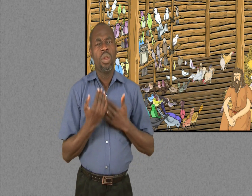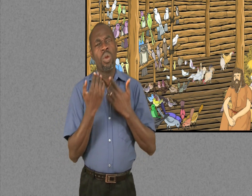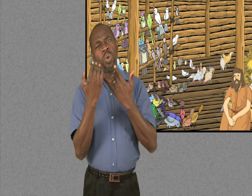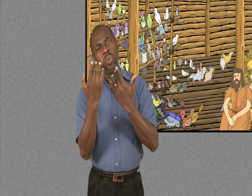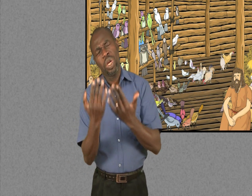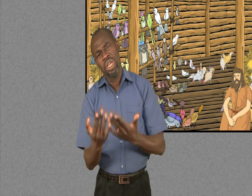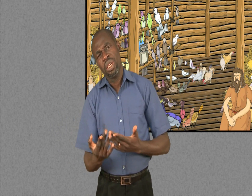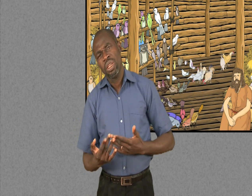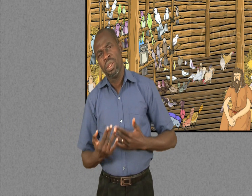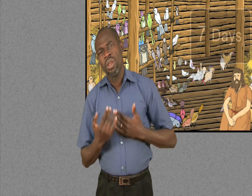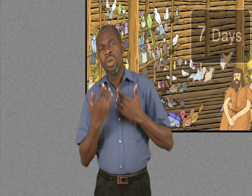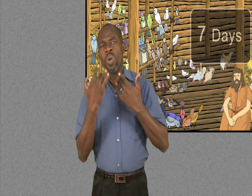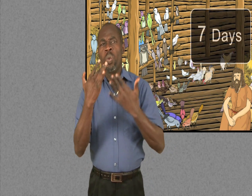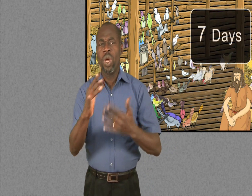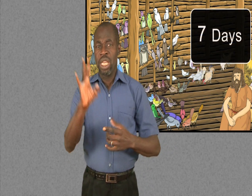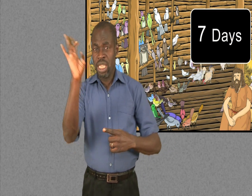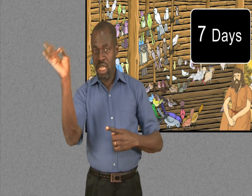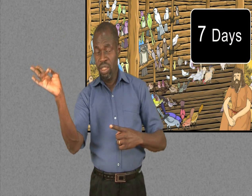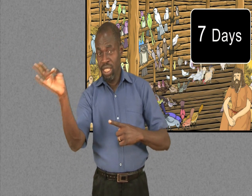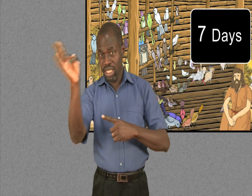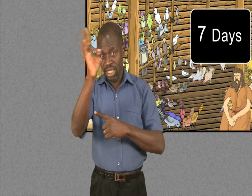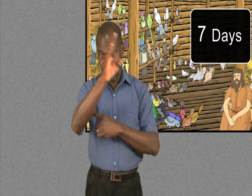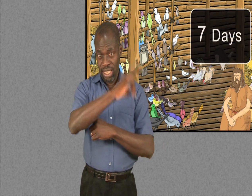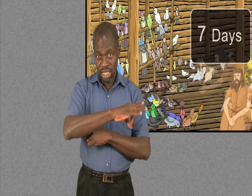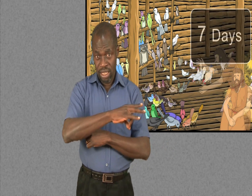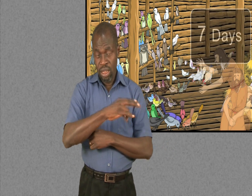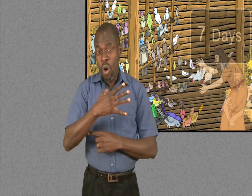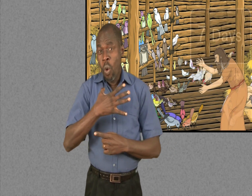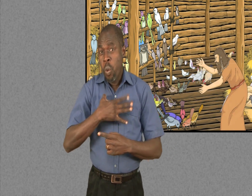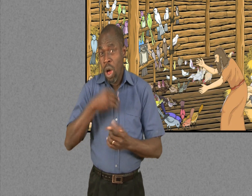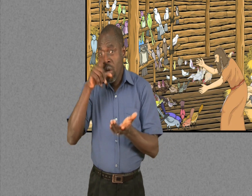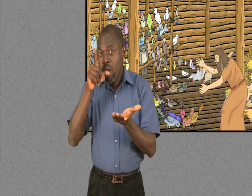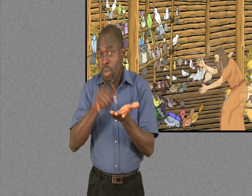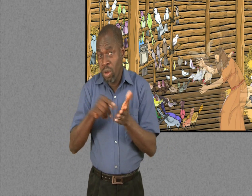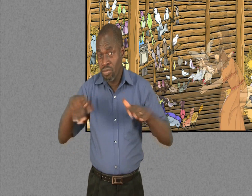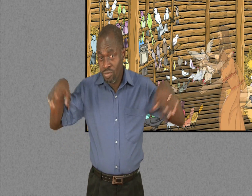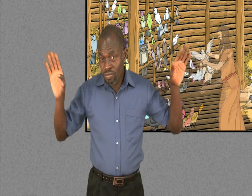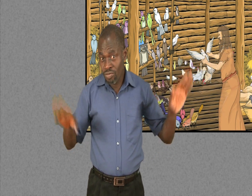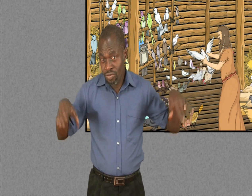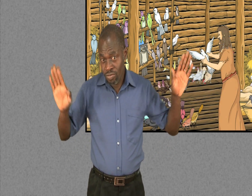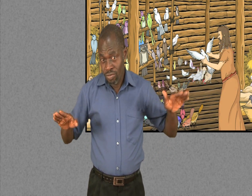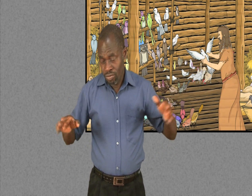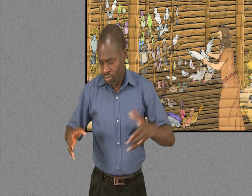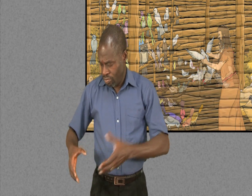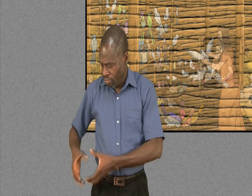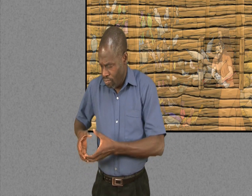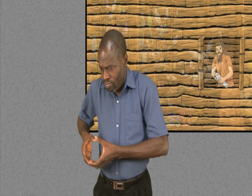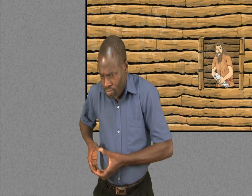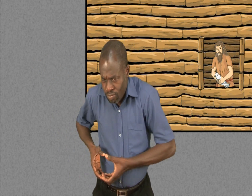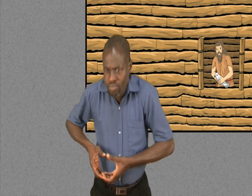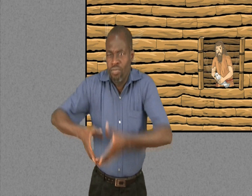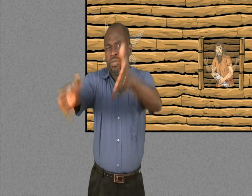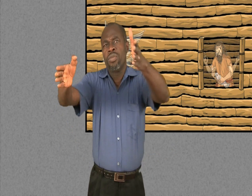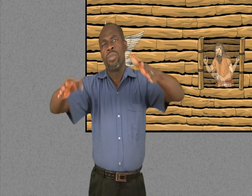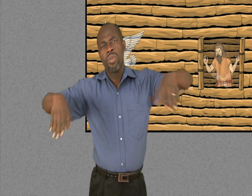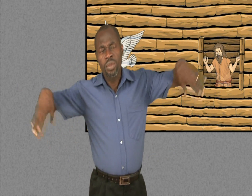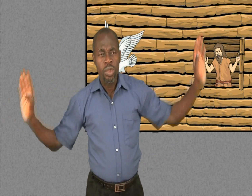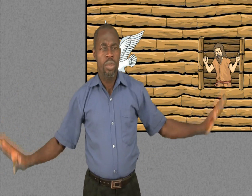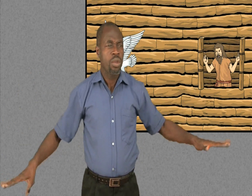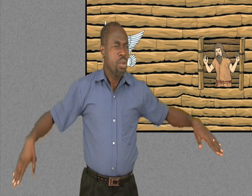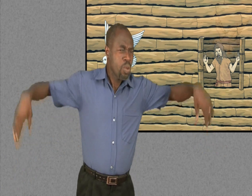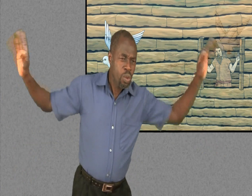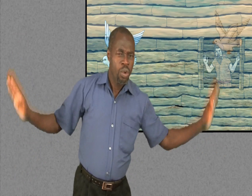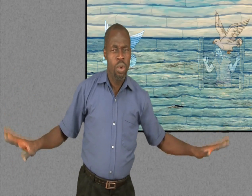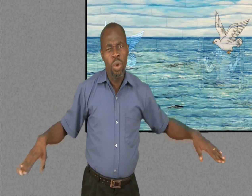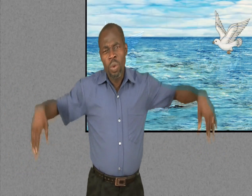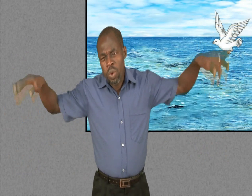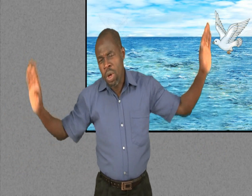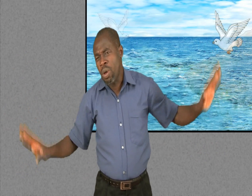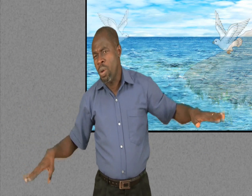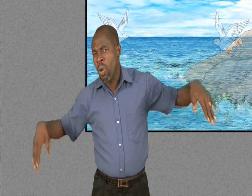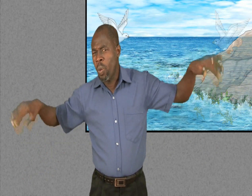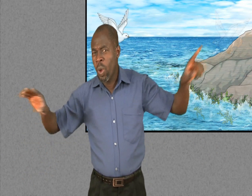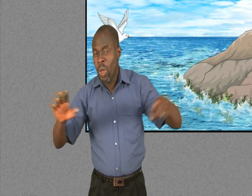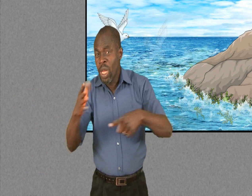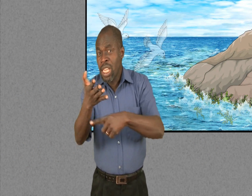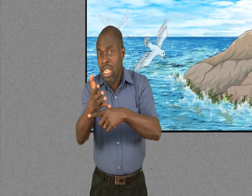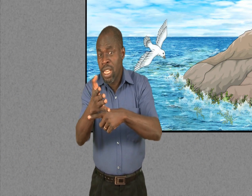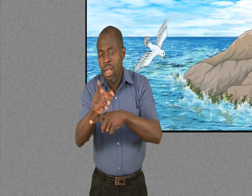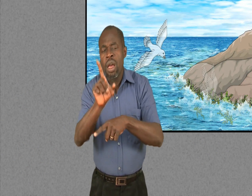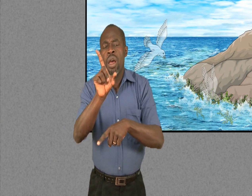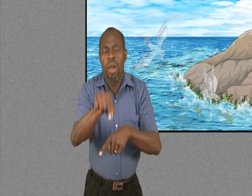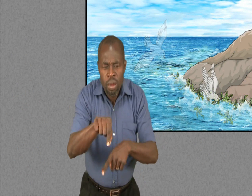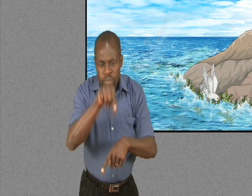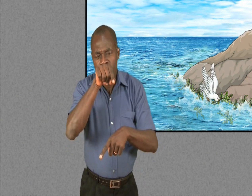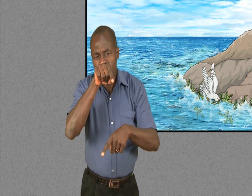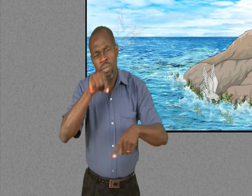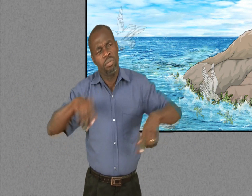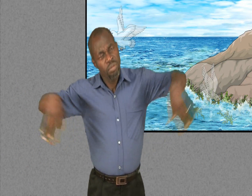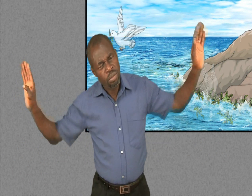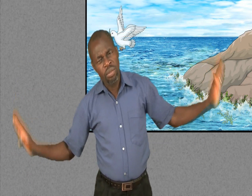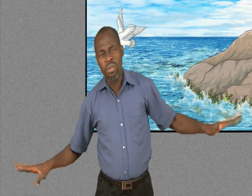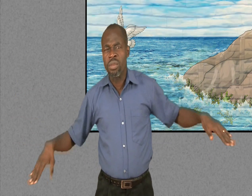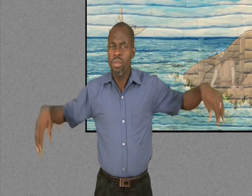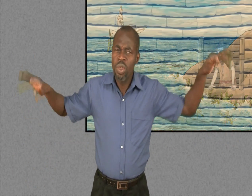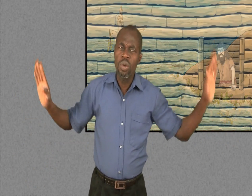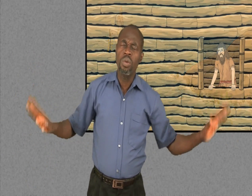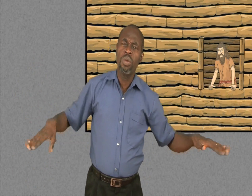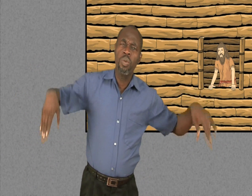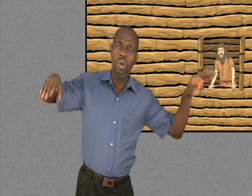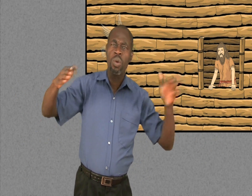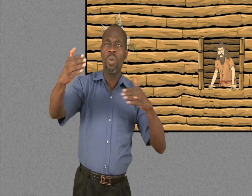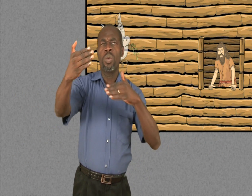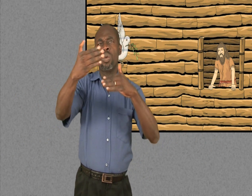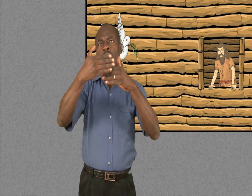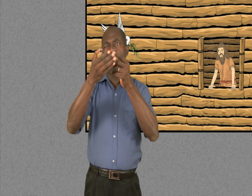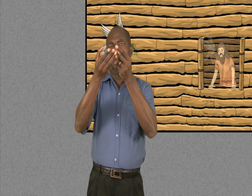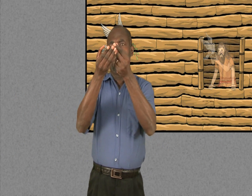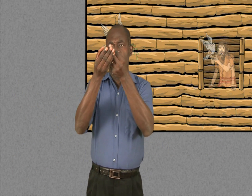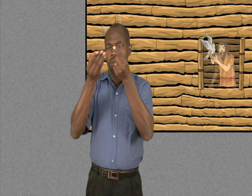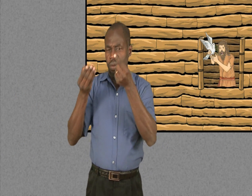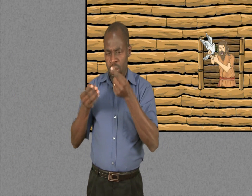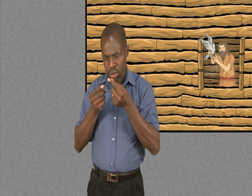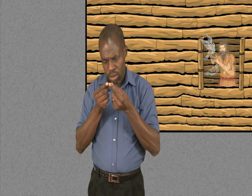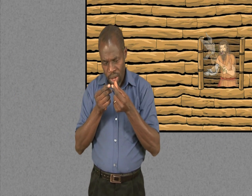So he reached out his hand and brought her back inside the ark. Noah waited seven more days and again sent out the dove from the ark.